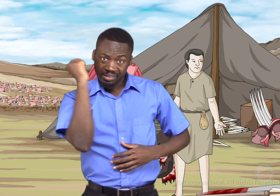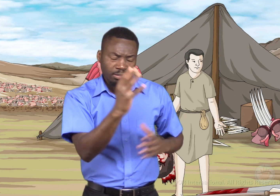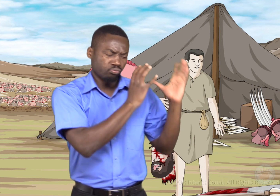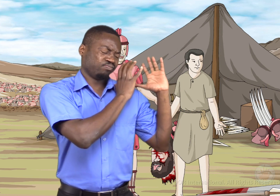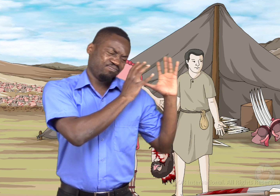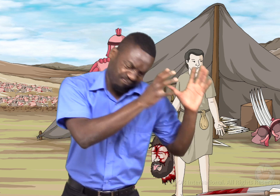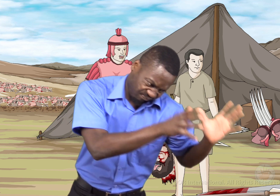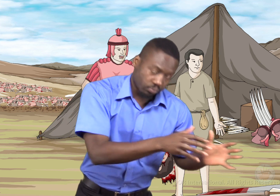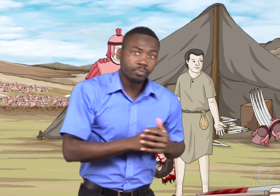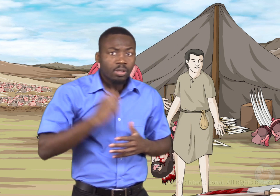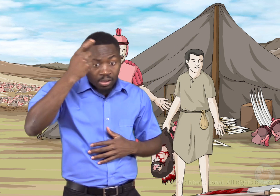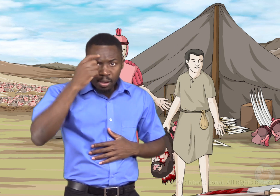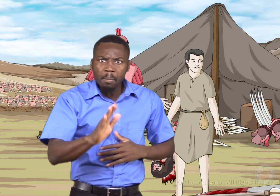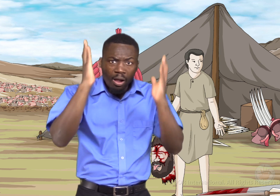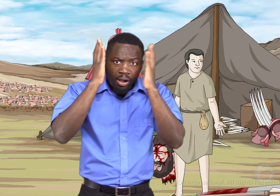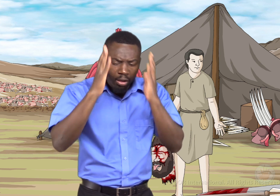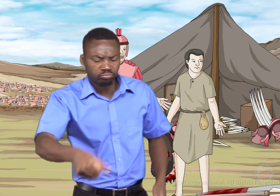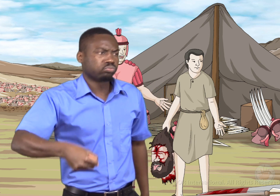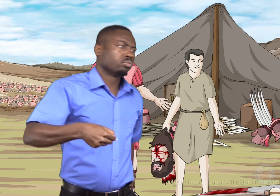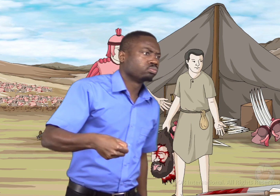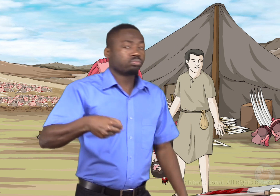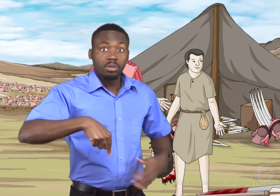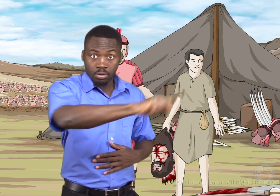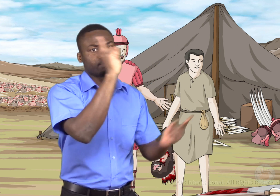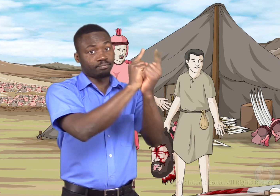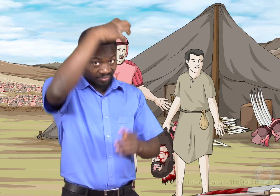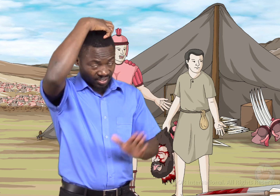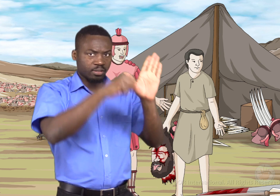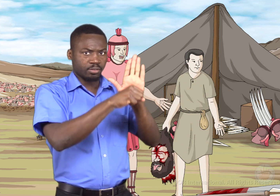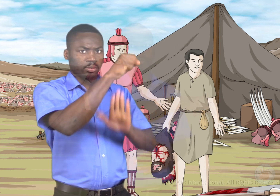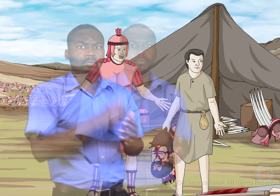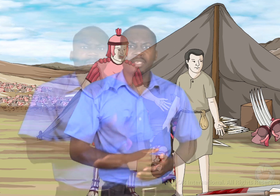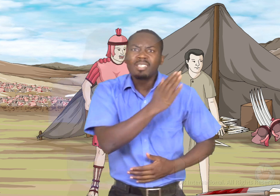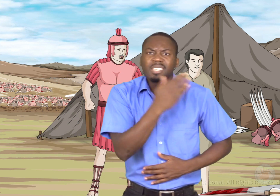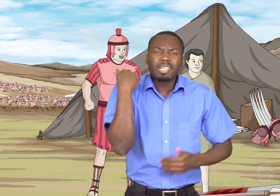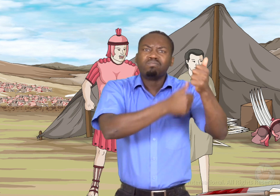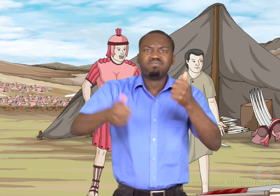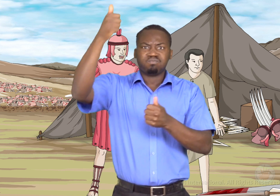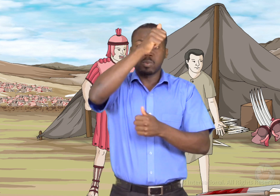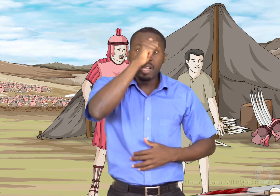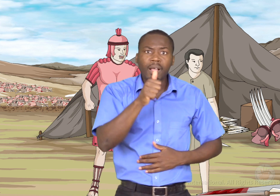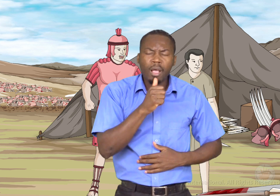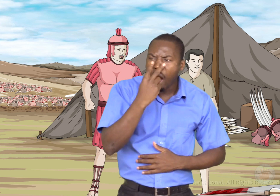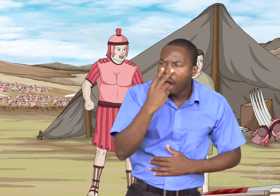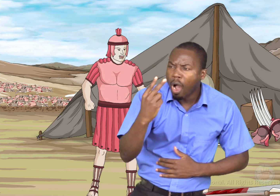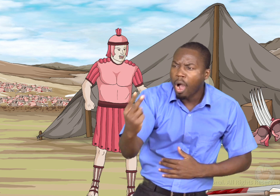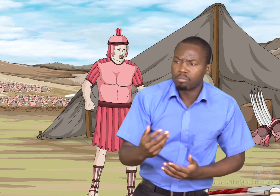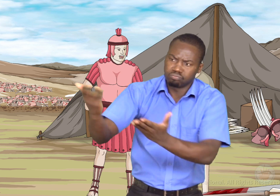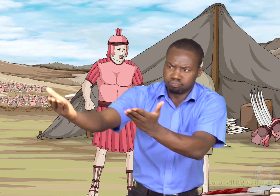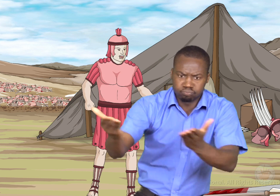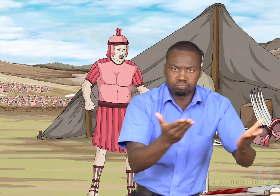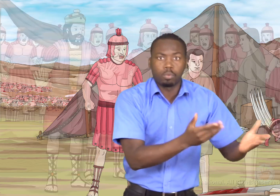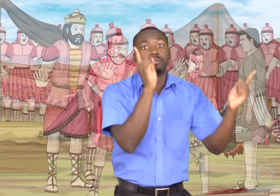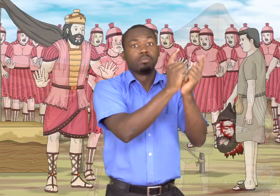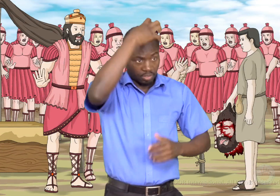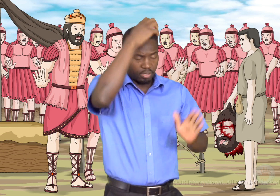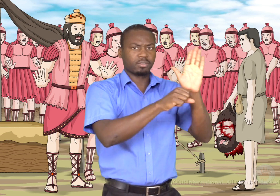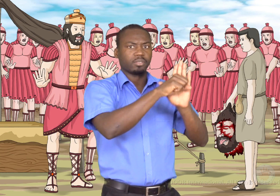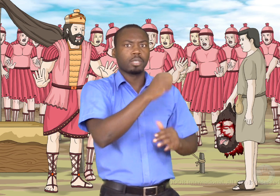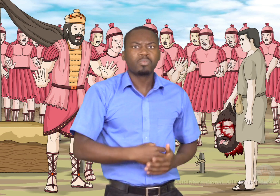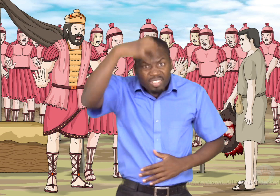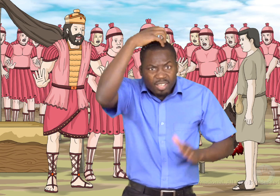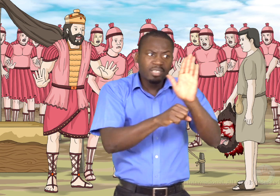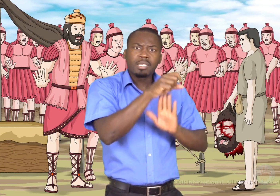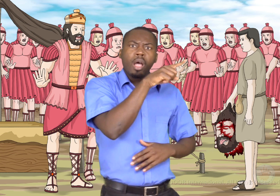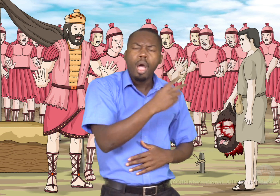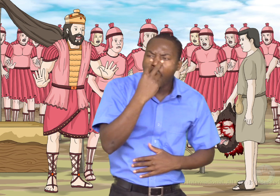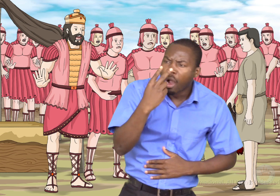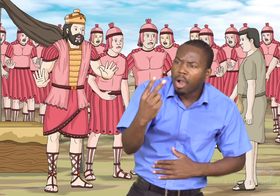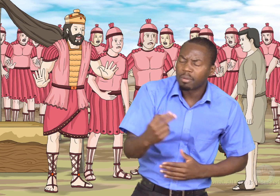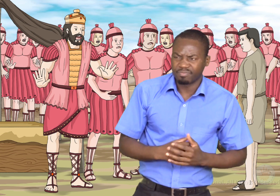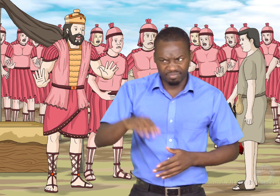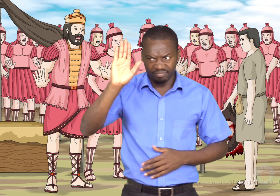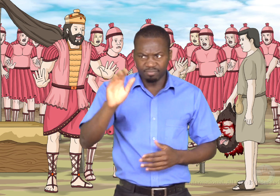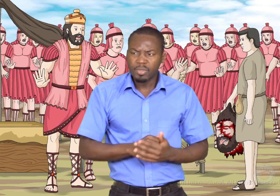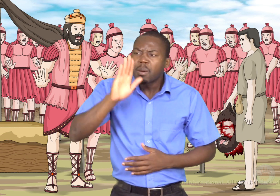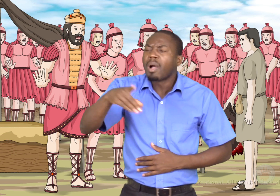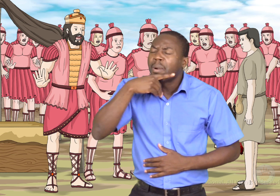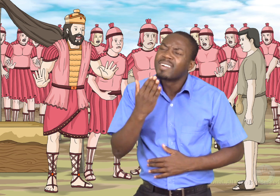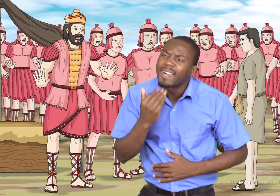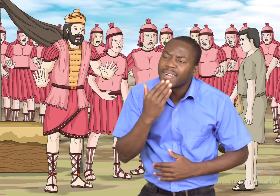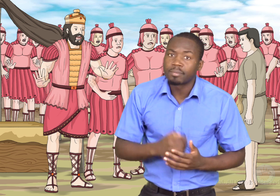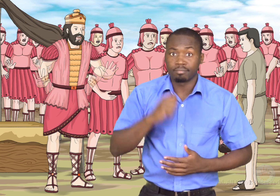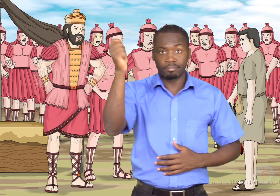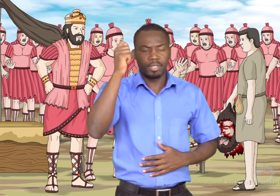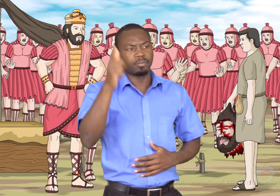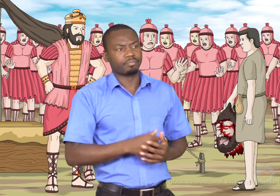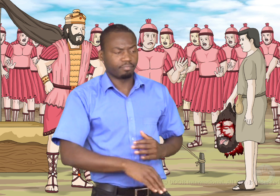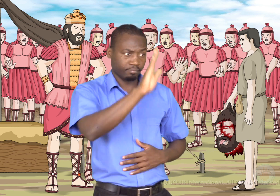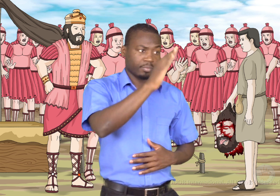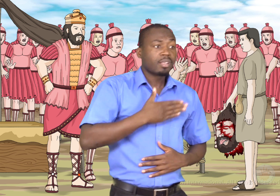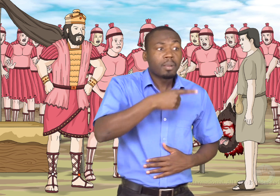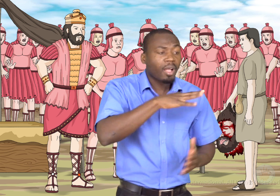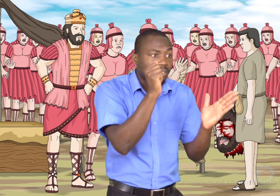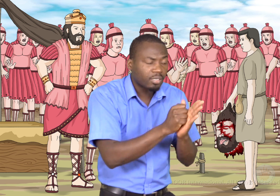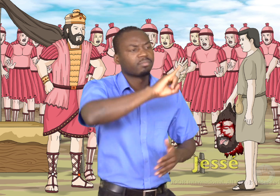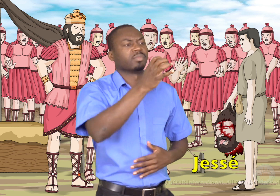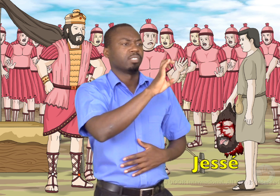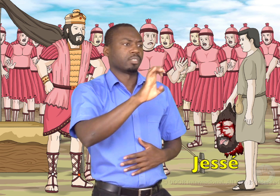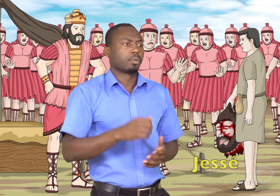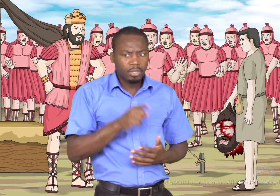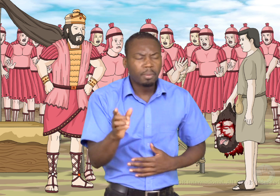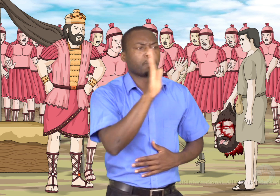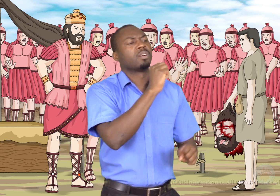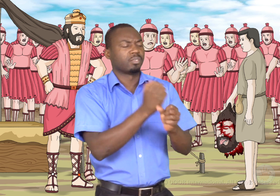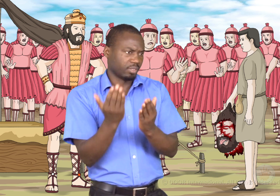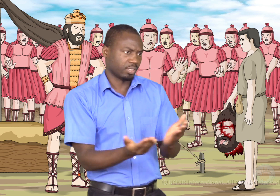“As surely as you live, O king,” Abner replied, “I do not know.” “Find out whose son this young man is!” said the king. So when David returned from killing the Philistine, still holding his head in his hand, Abner took him and brought him before Saul.